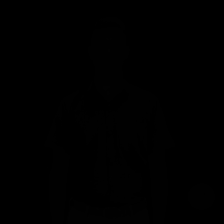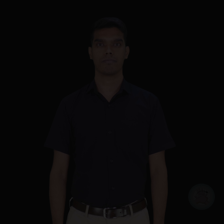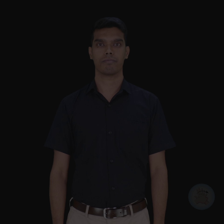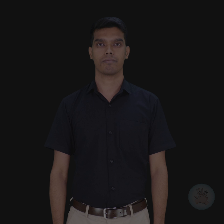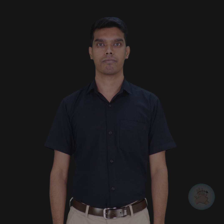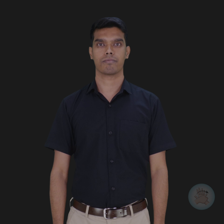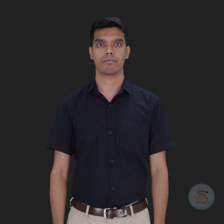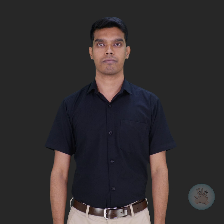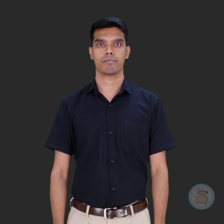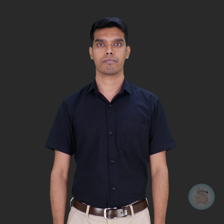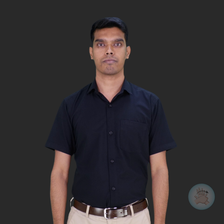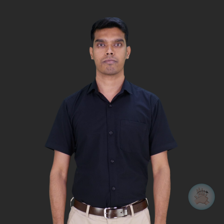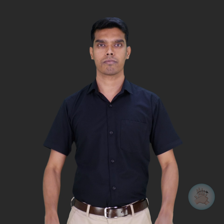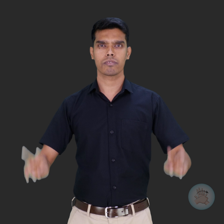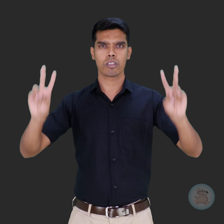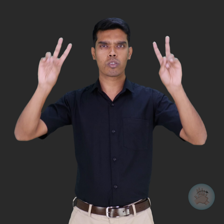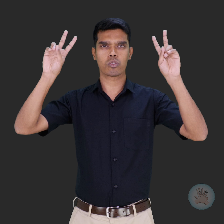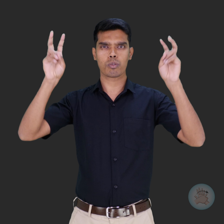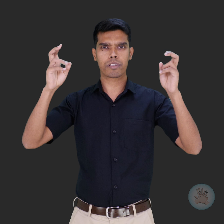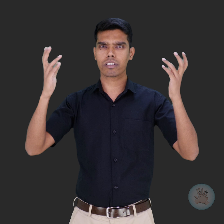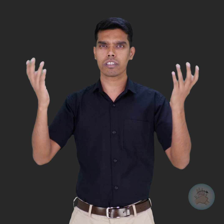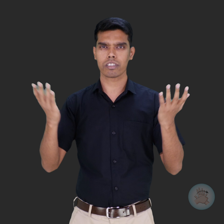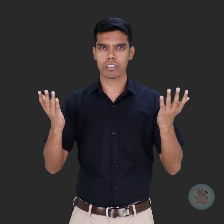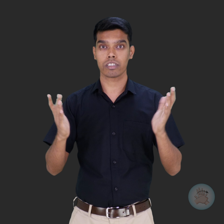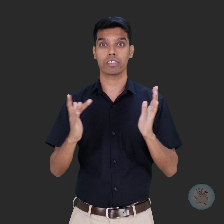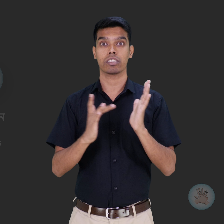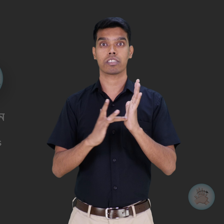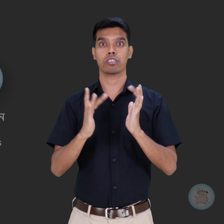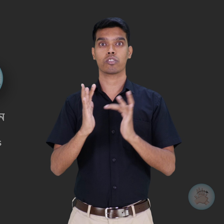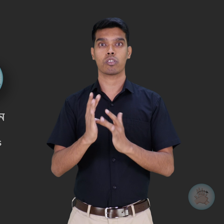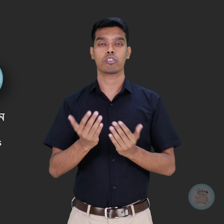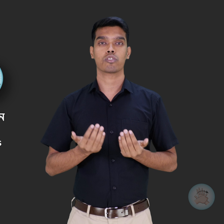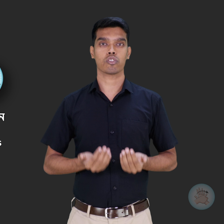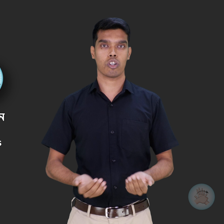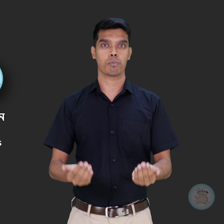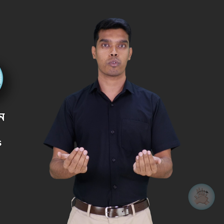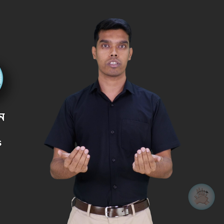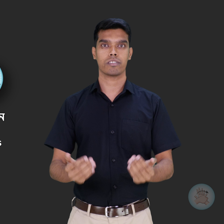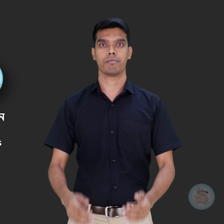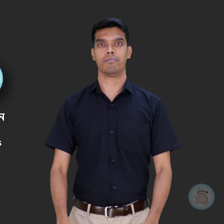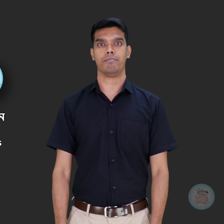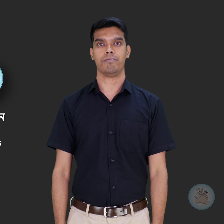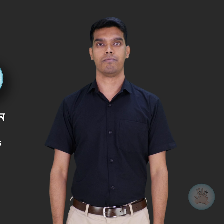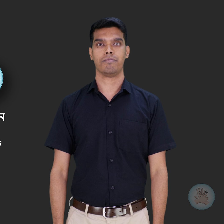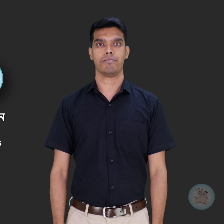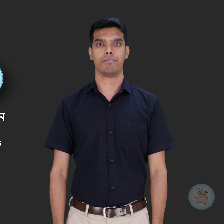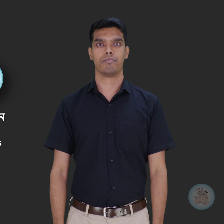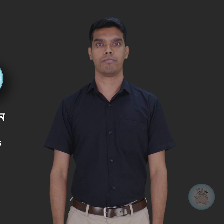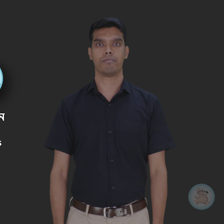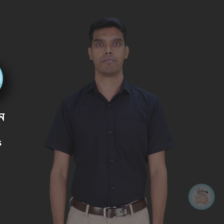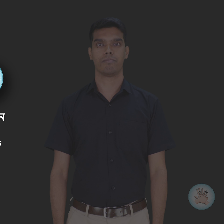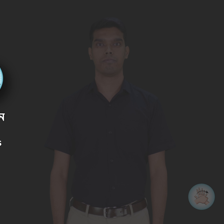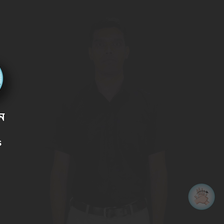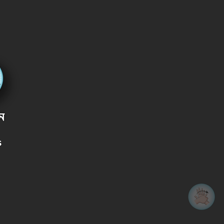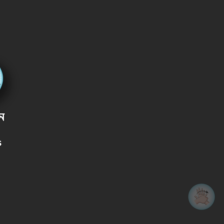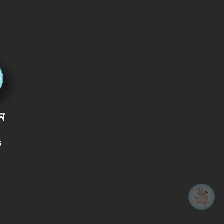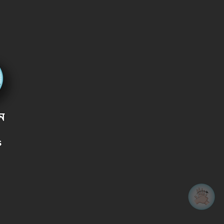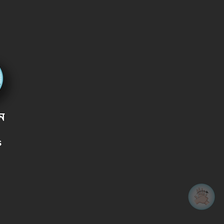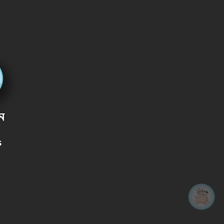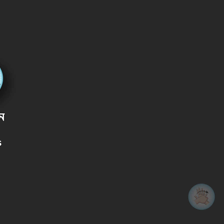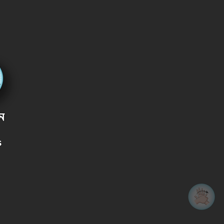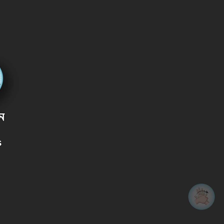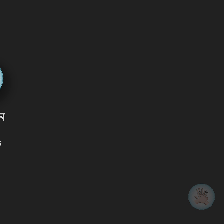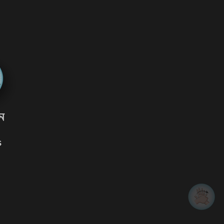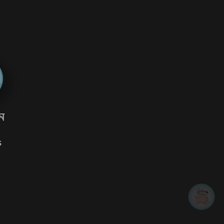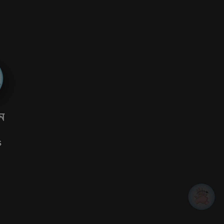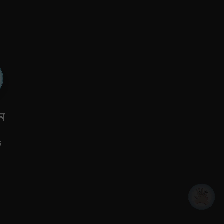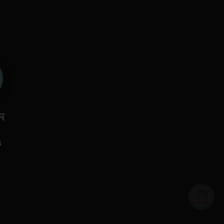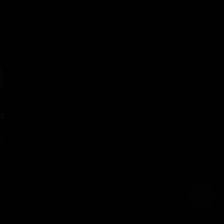The birth of Jesus